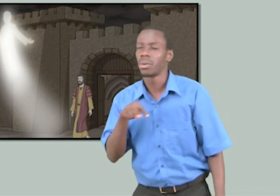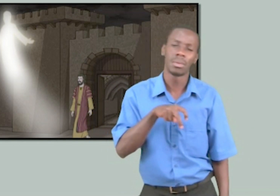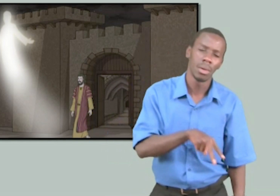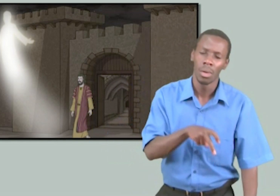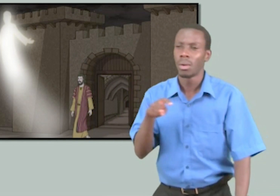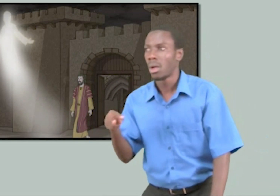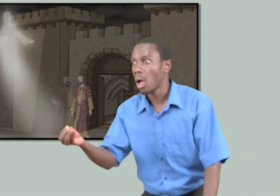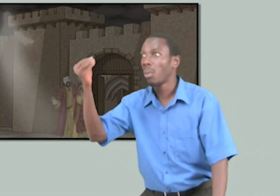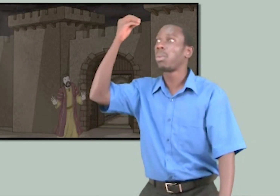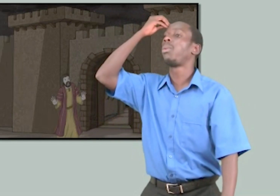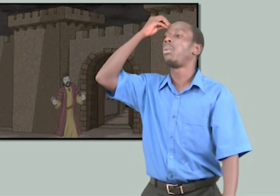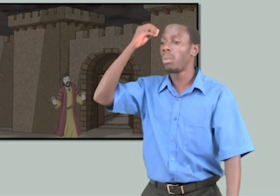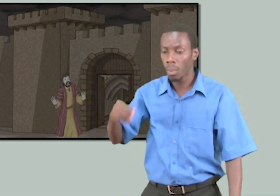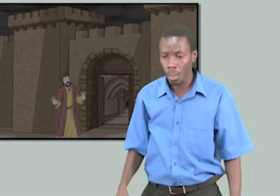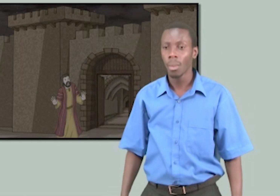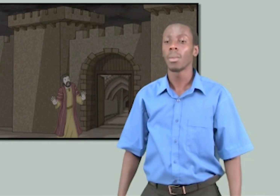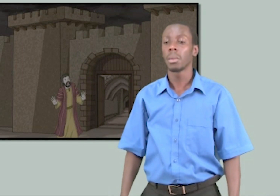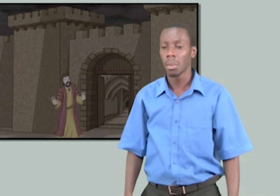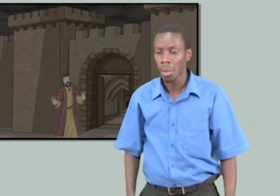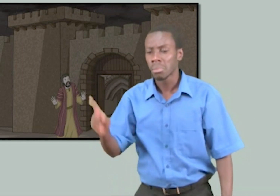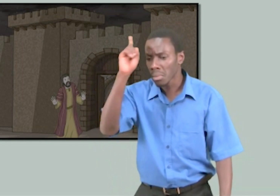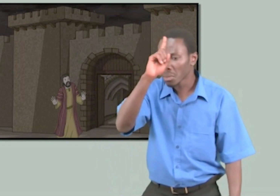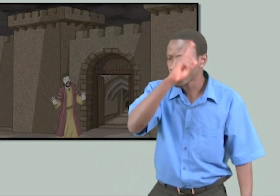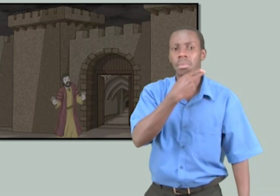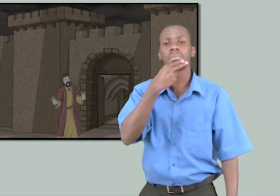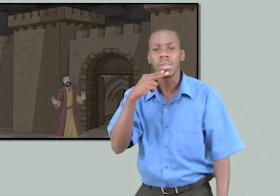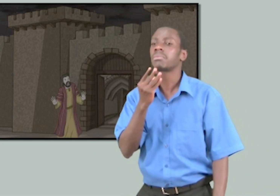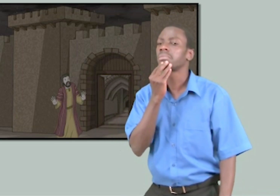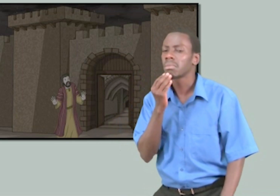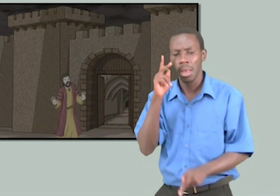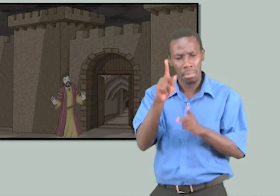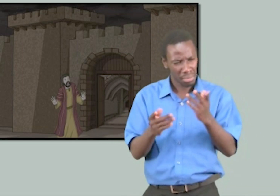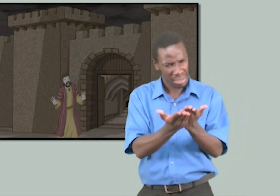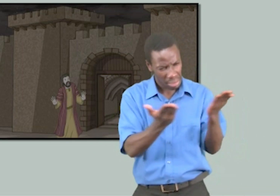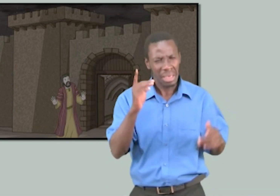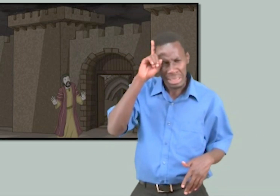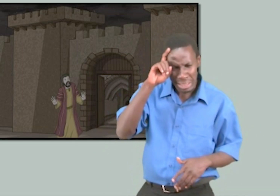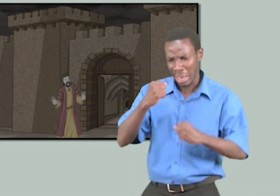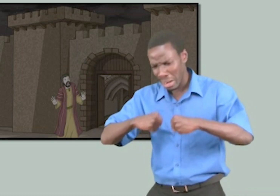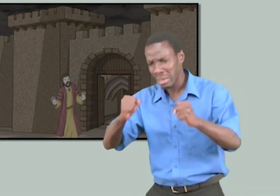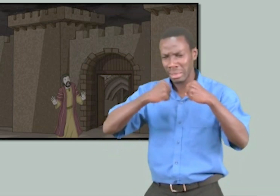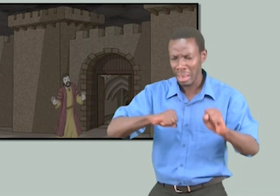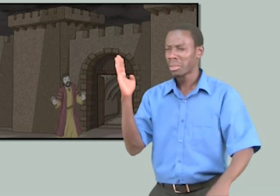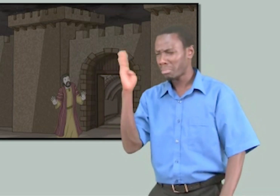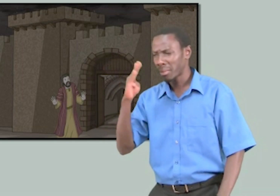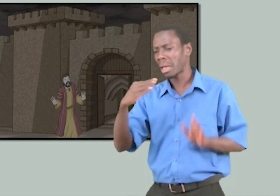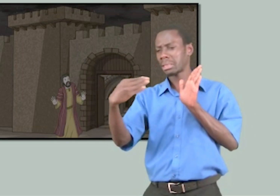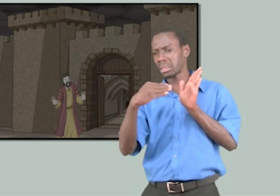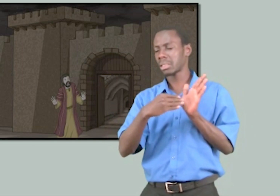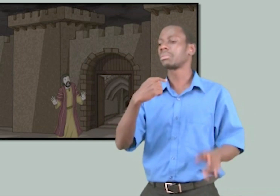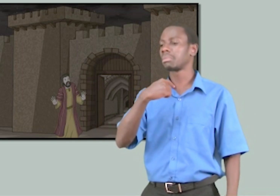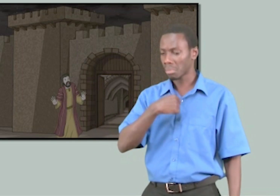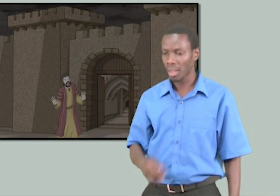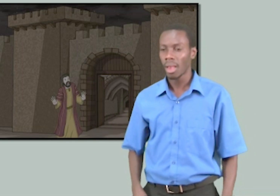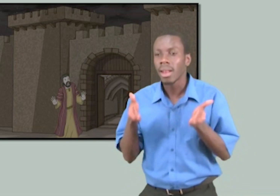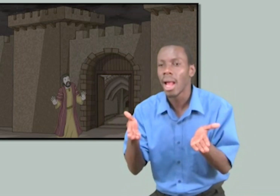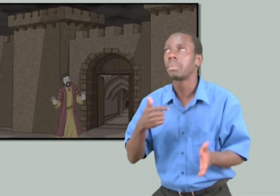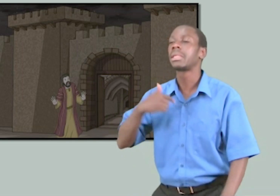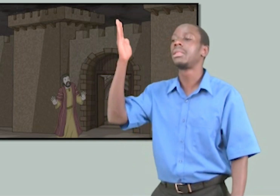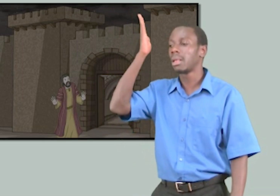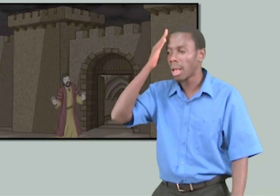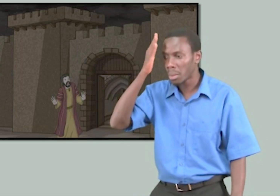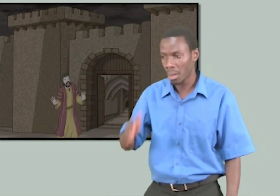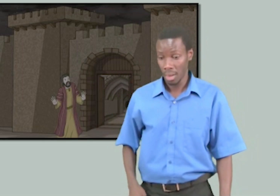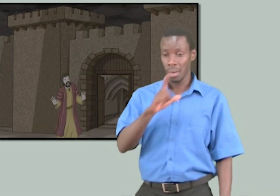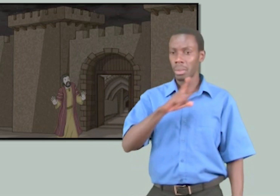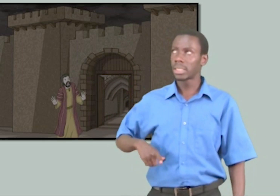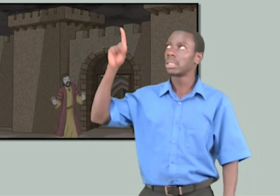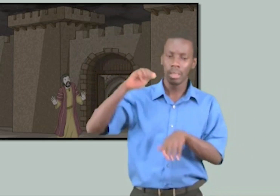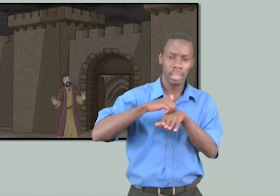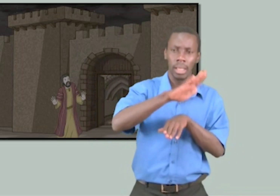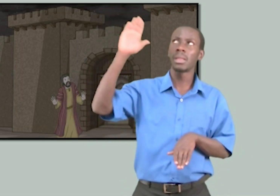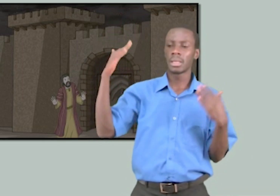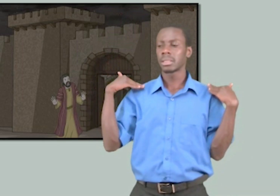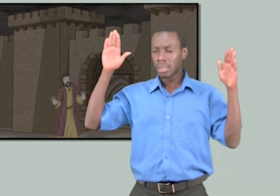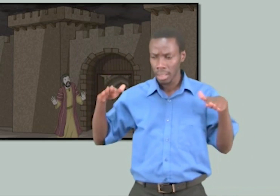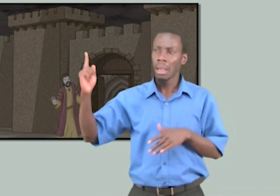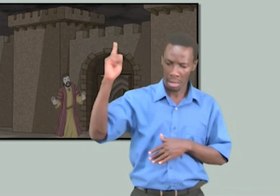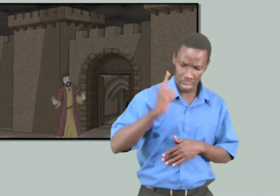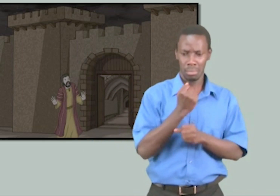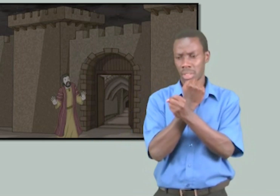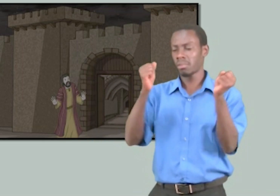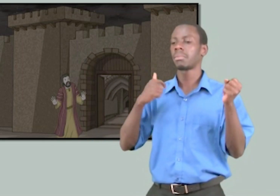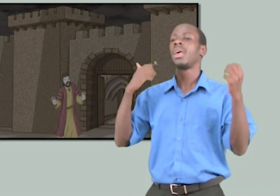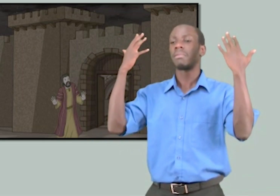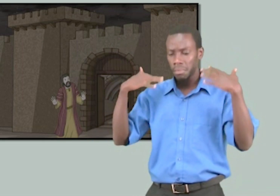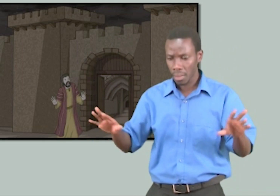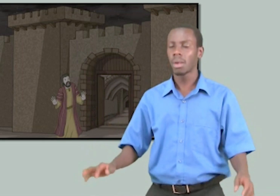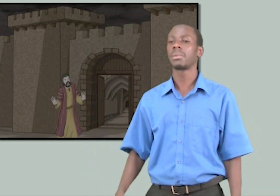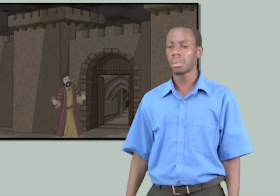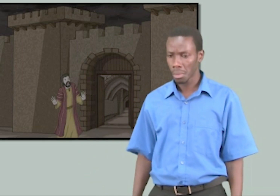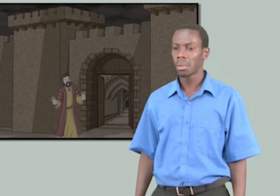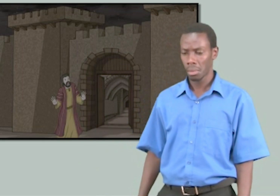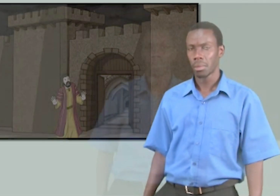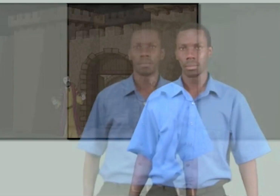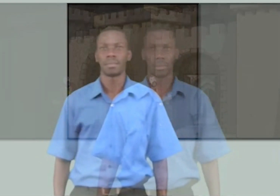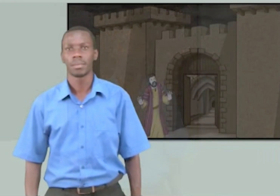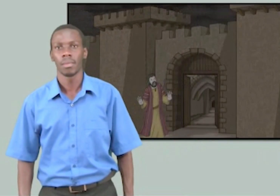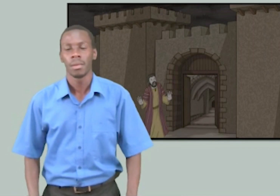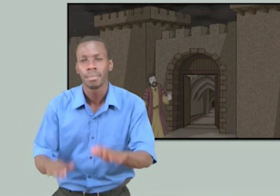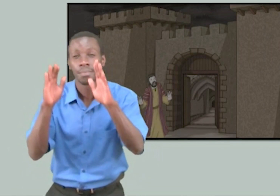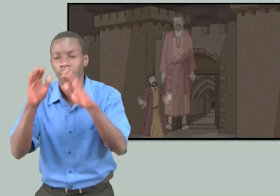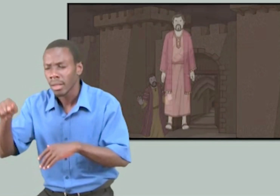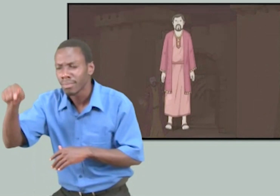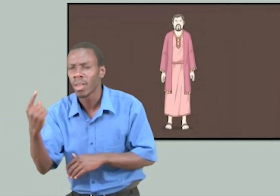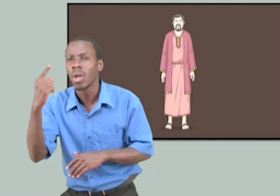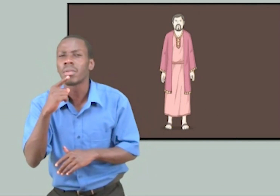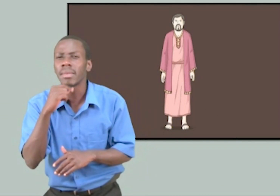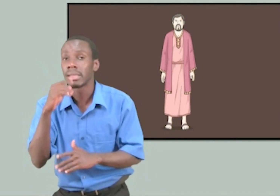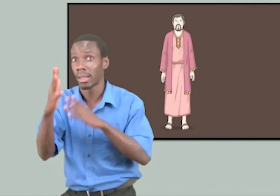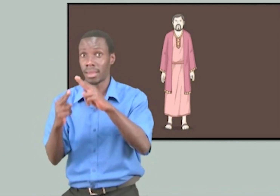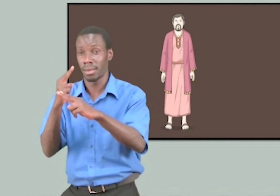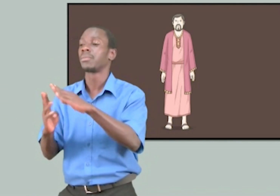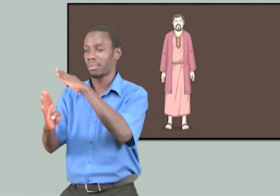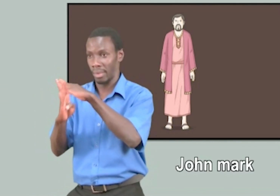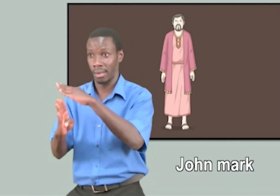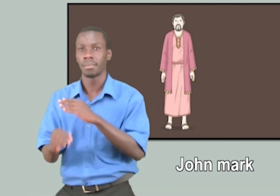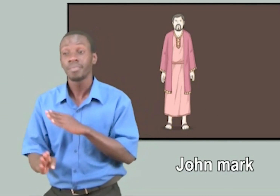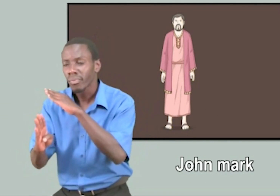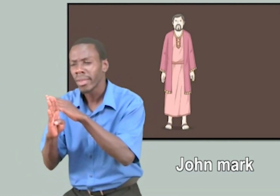Then Peter came to himself and said, “Now I know for sure that the Lord has sent His angel and rescued me from Herod’s grasp and from everything the Jewish people were anticipating.”